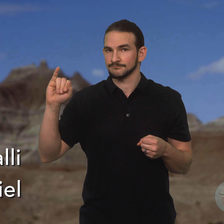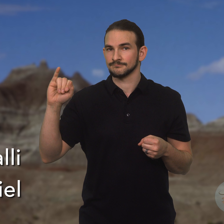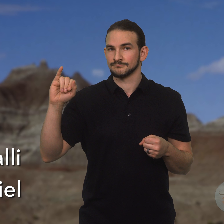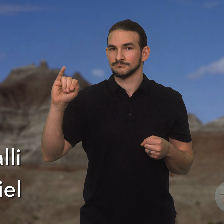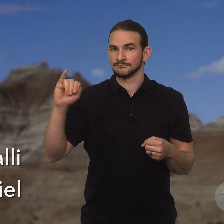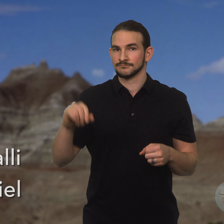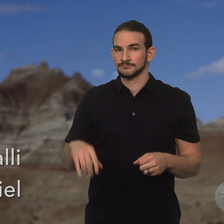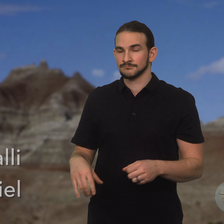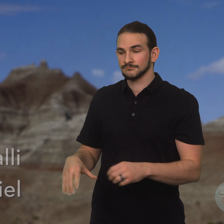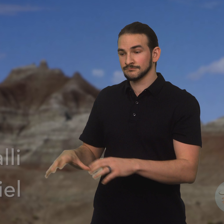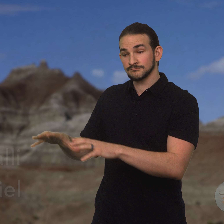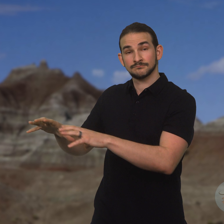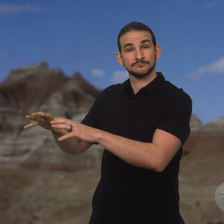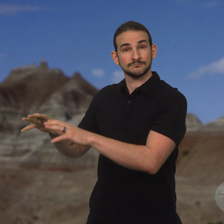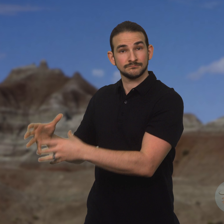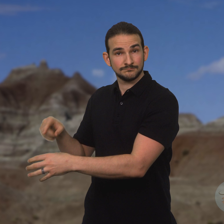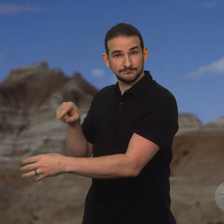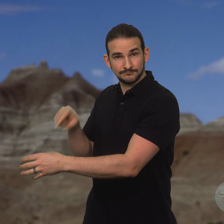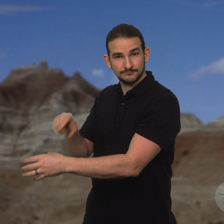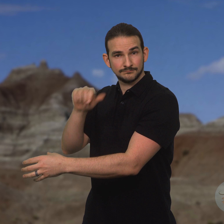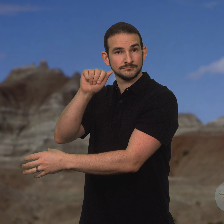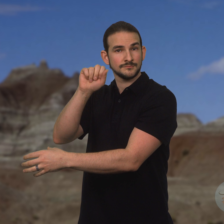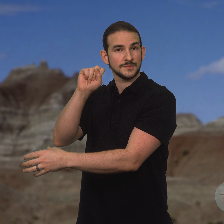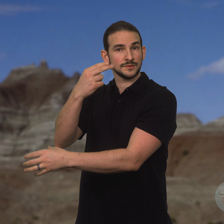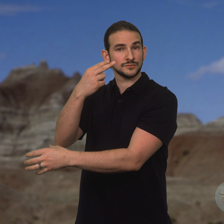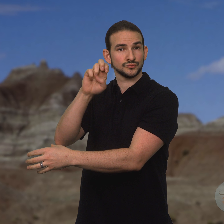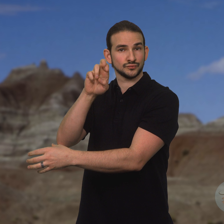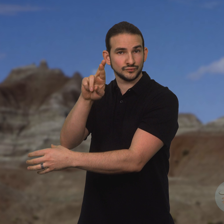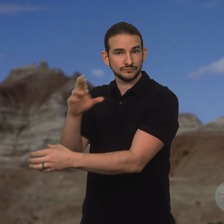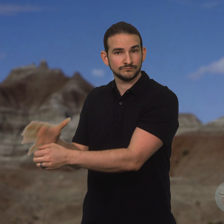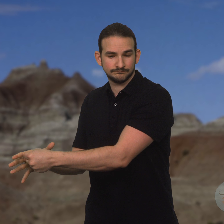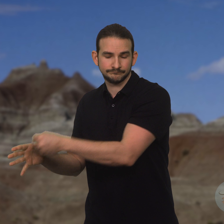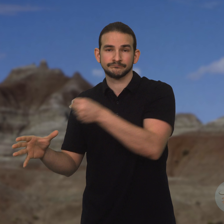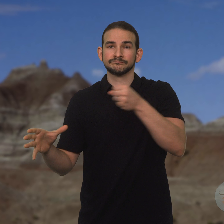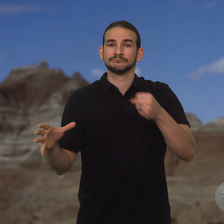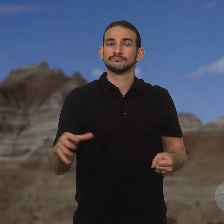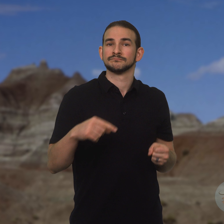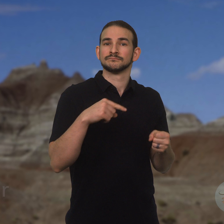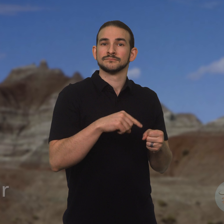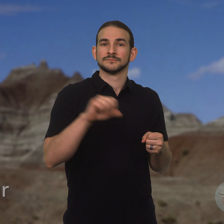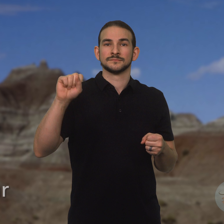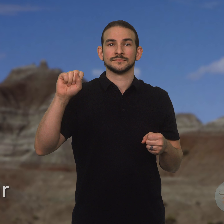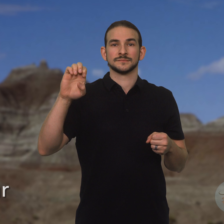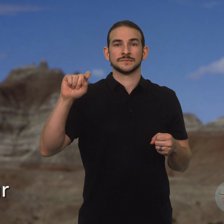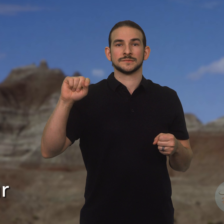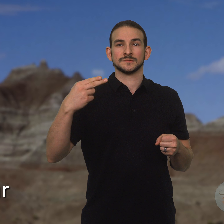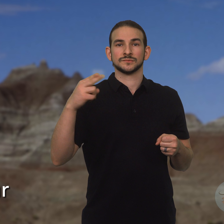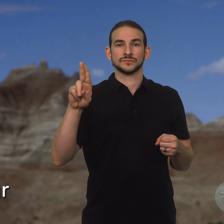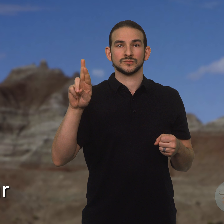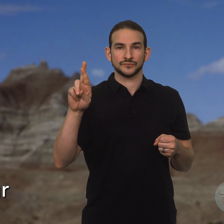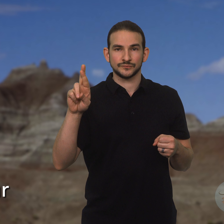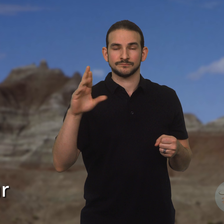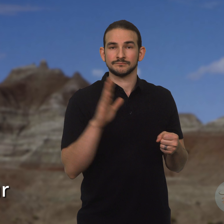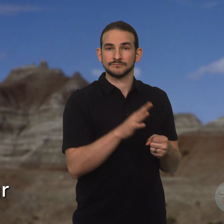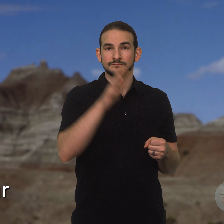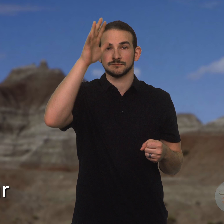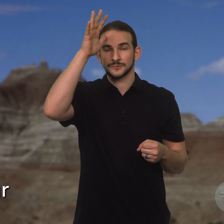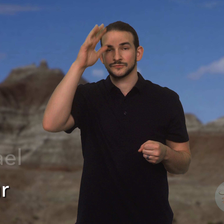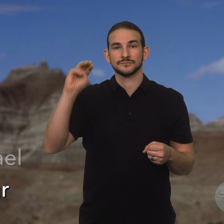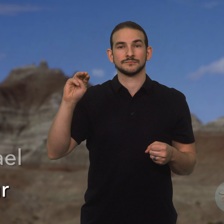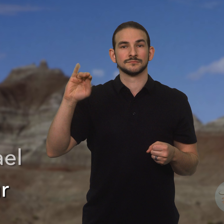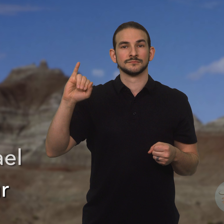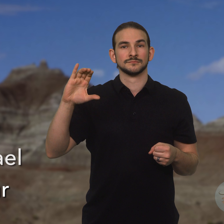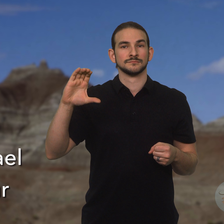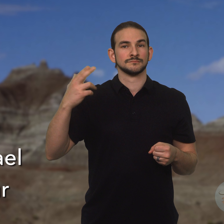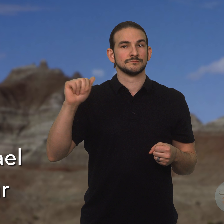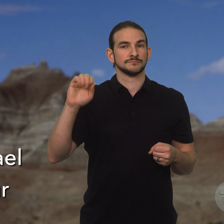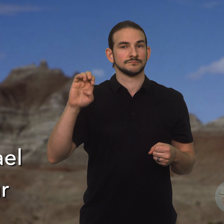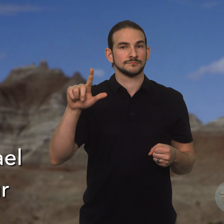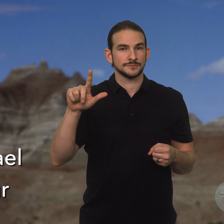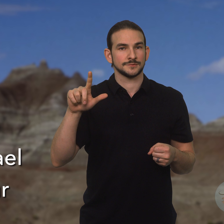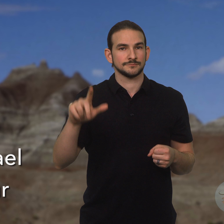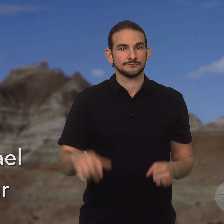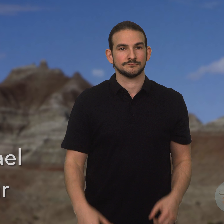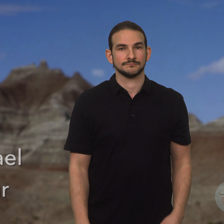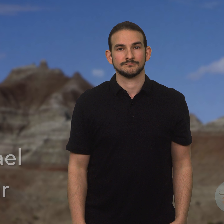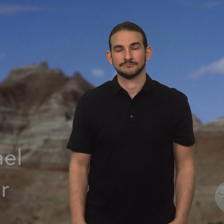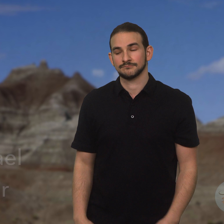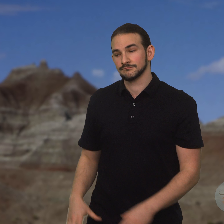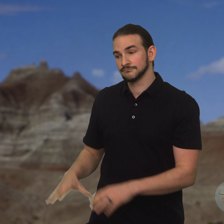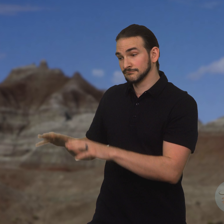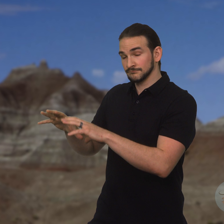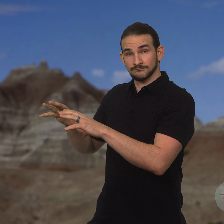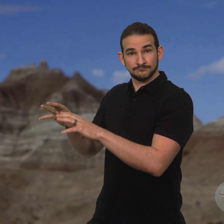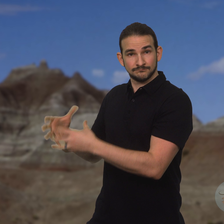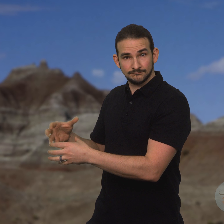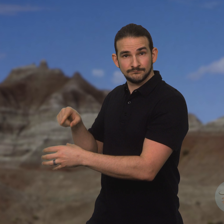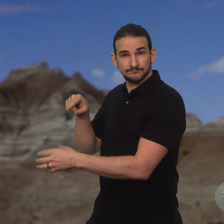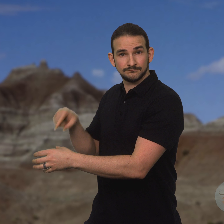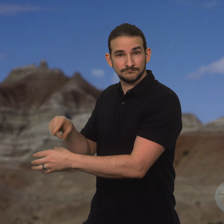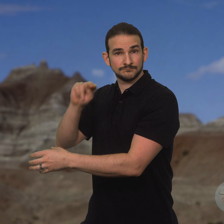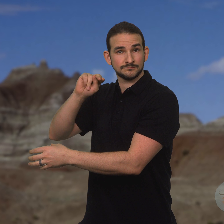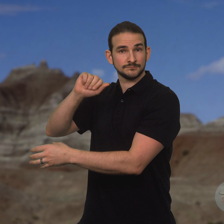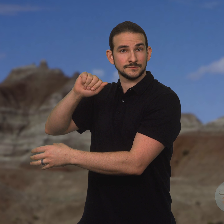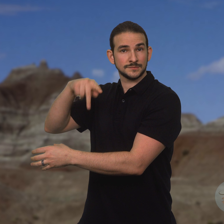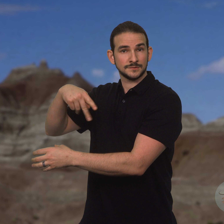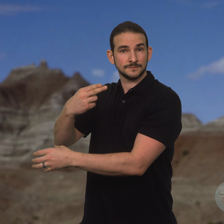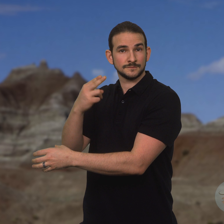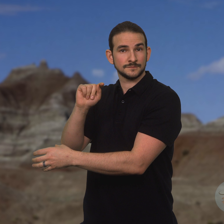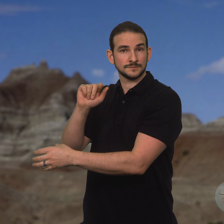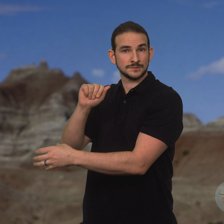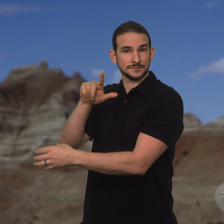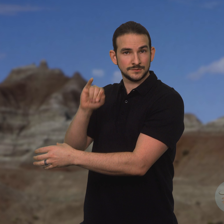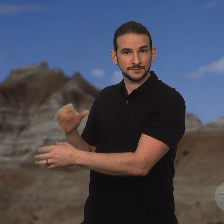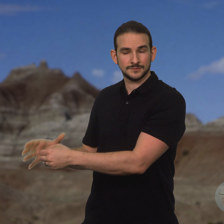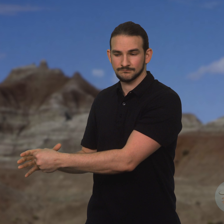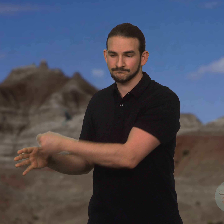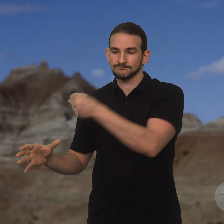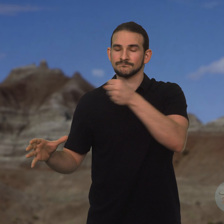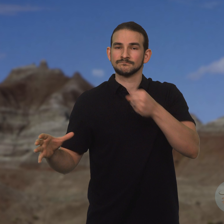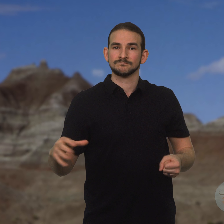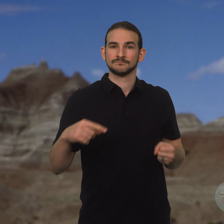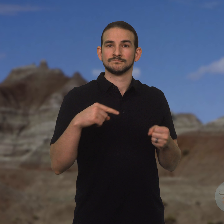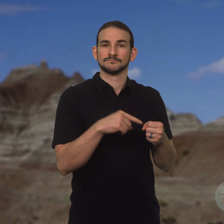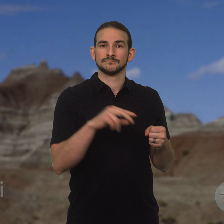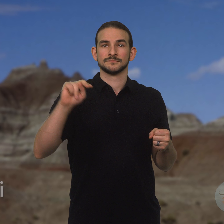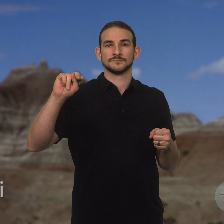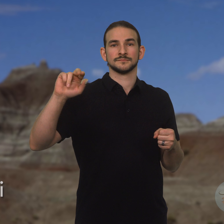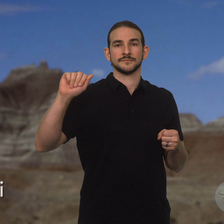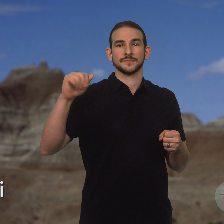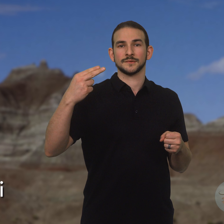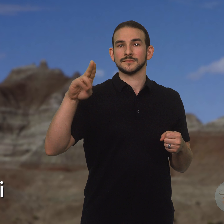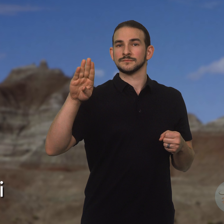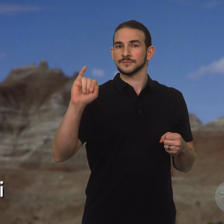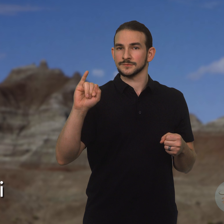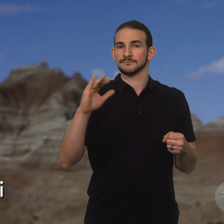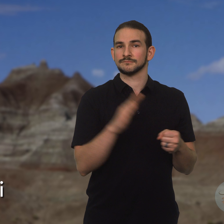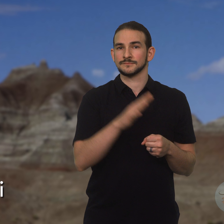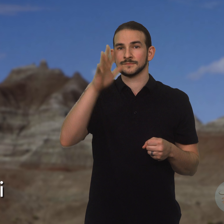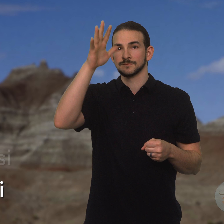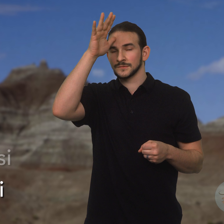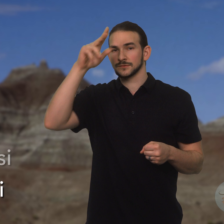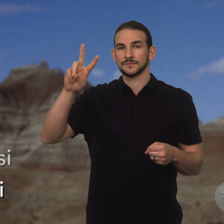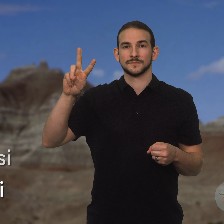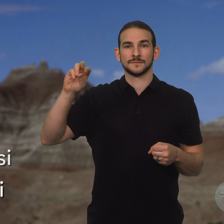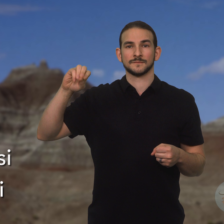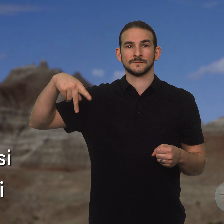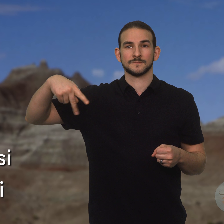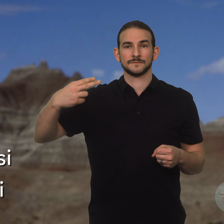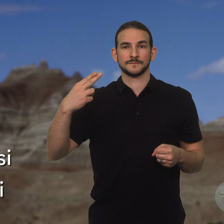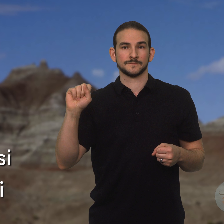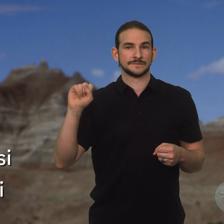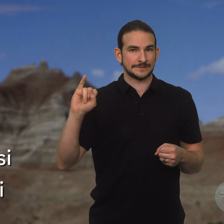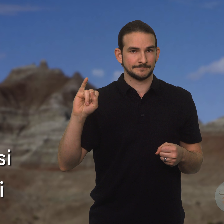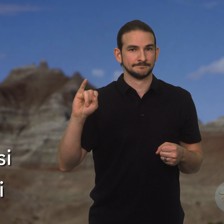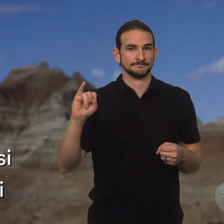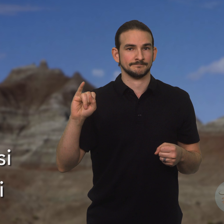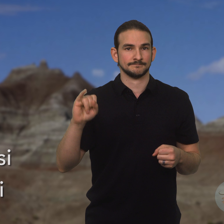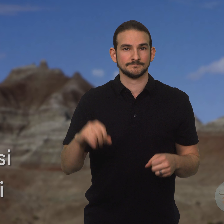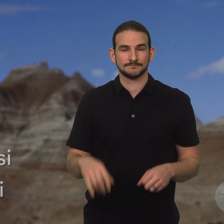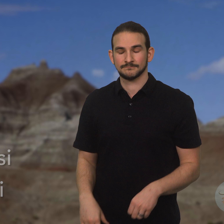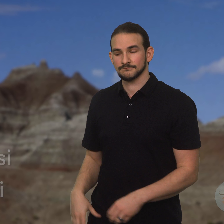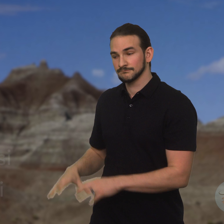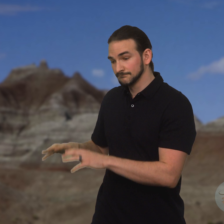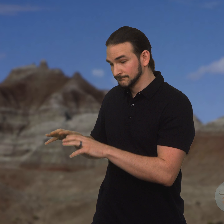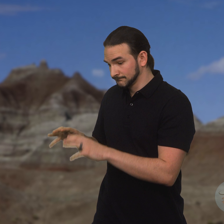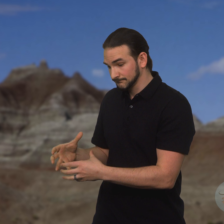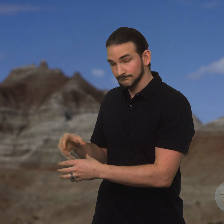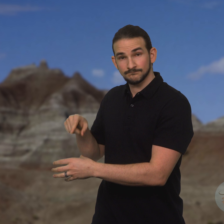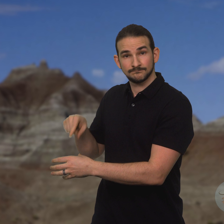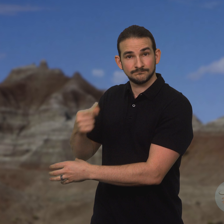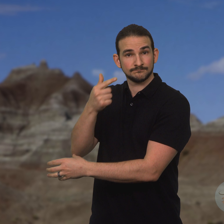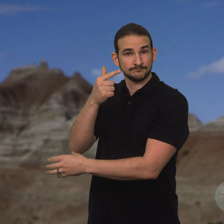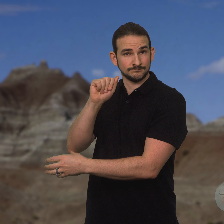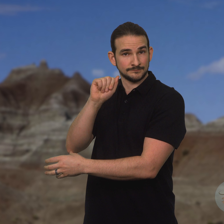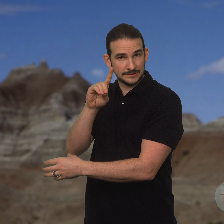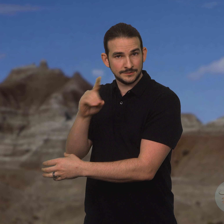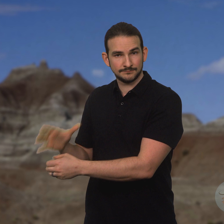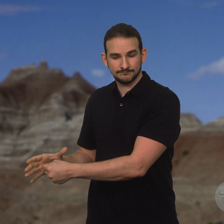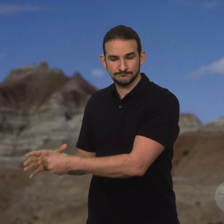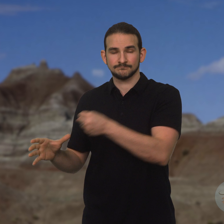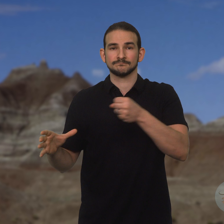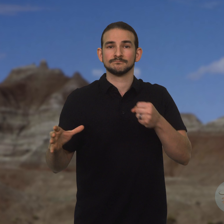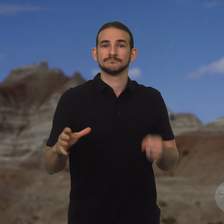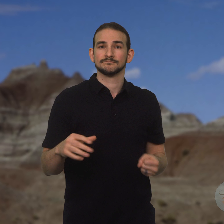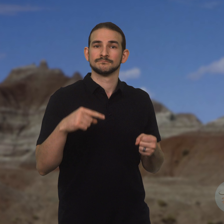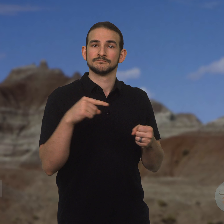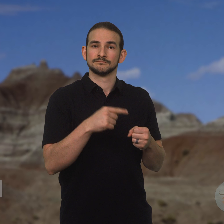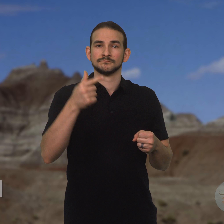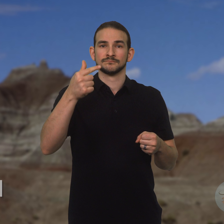from the tribe of Asher, Sethur son of Michael; from the tribe of Naphtali, Nahbi son of Vophsi;